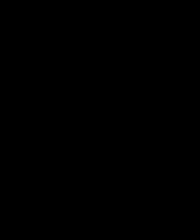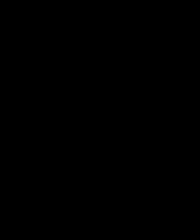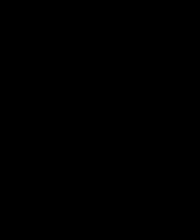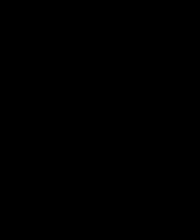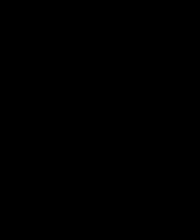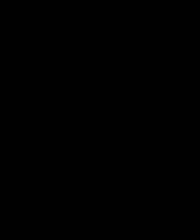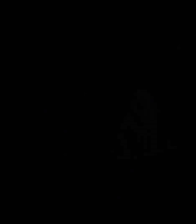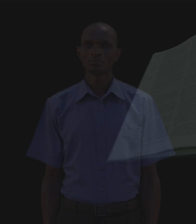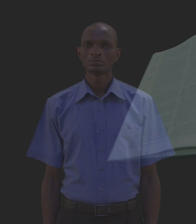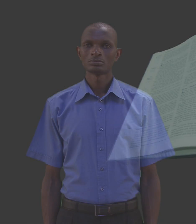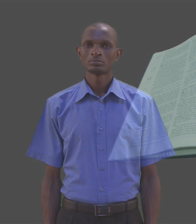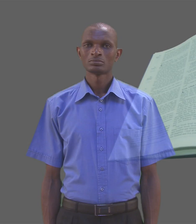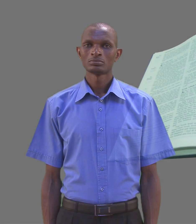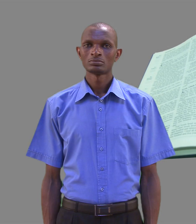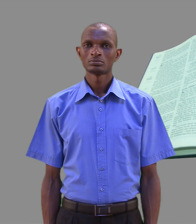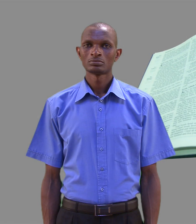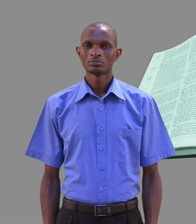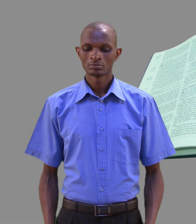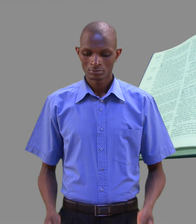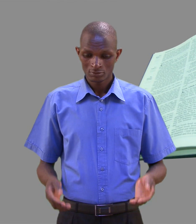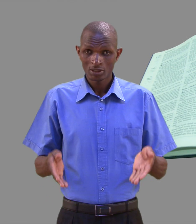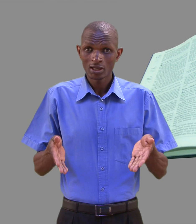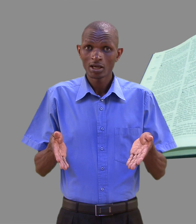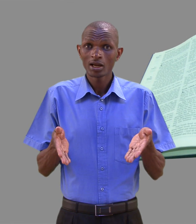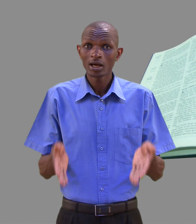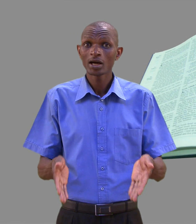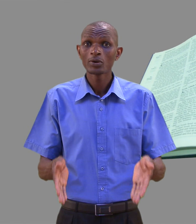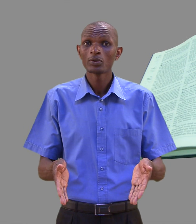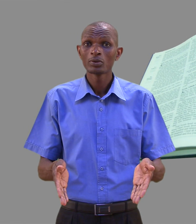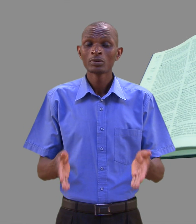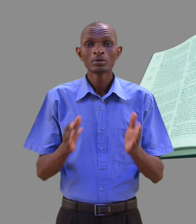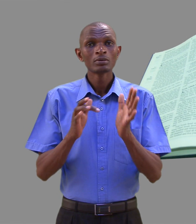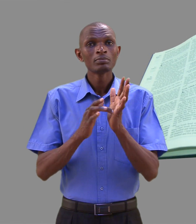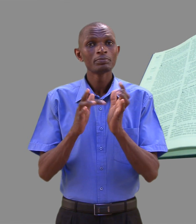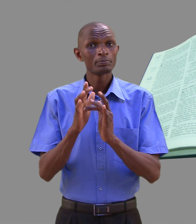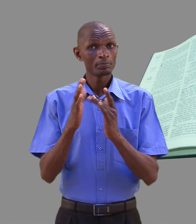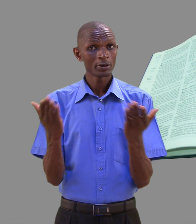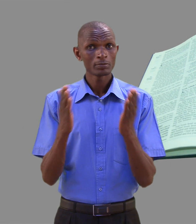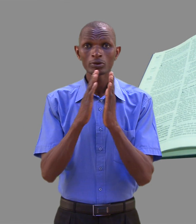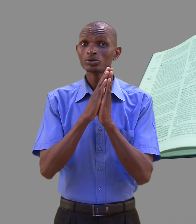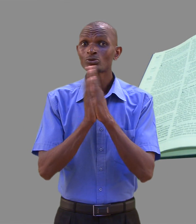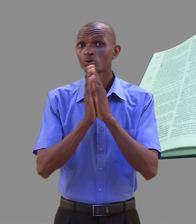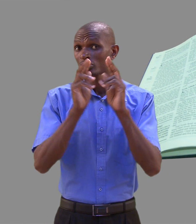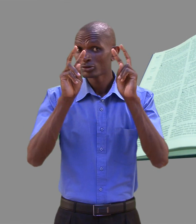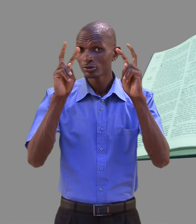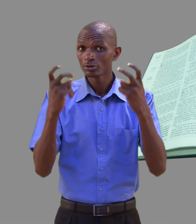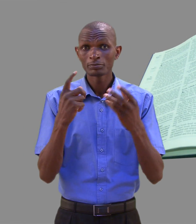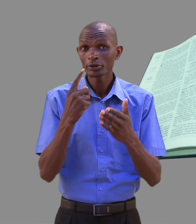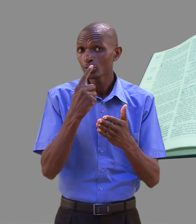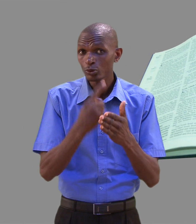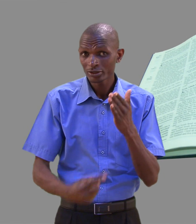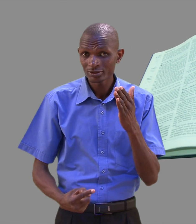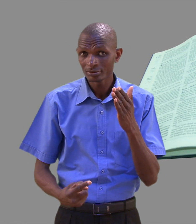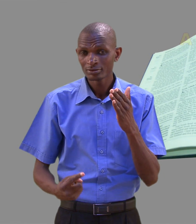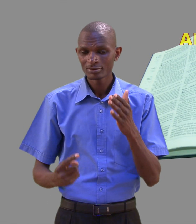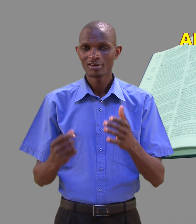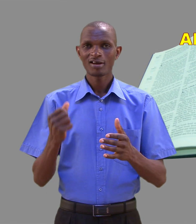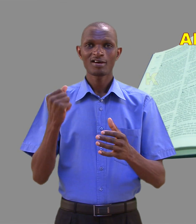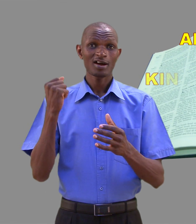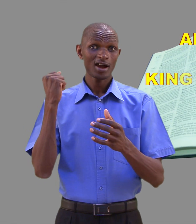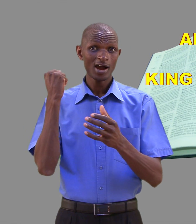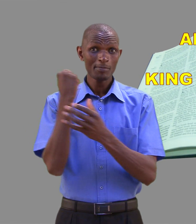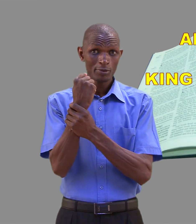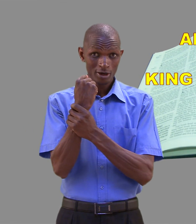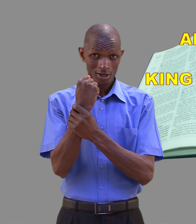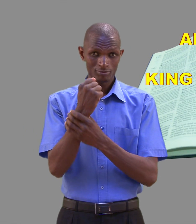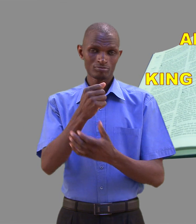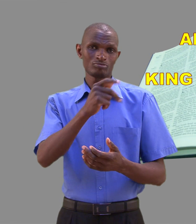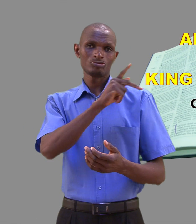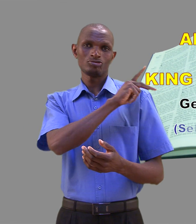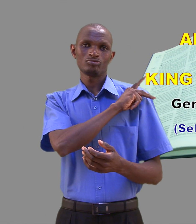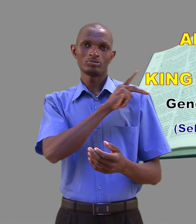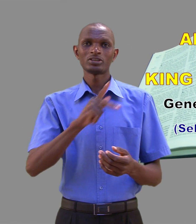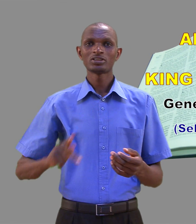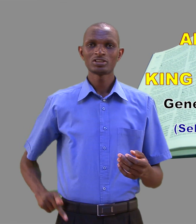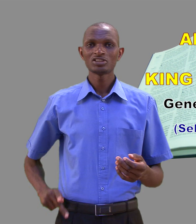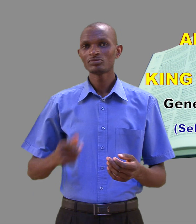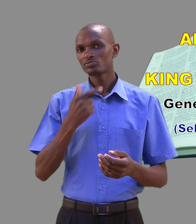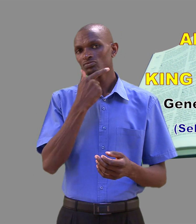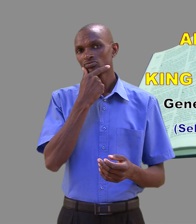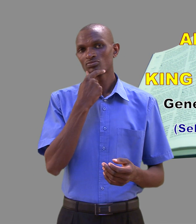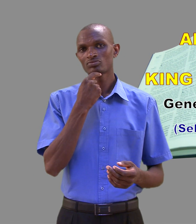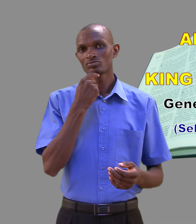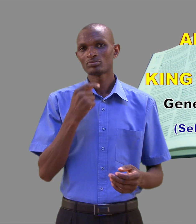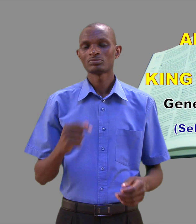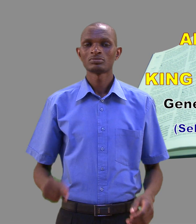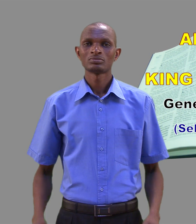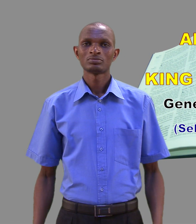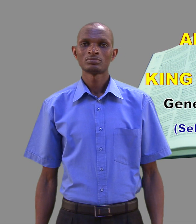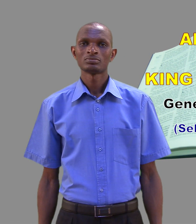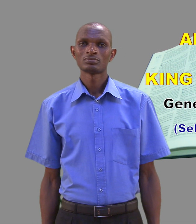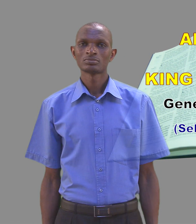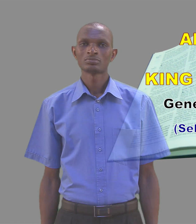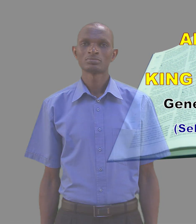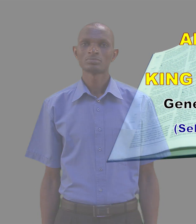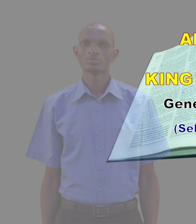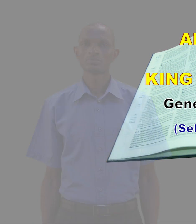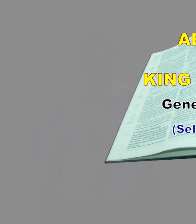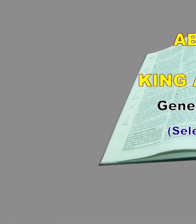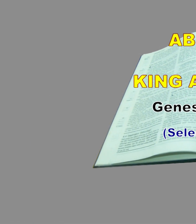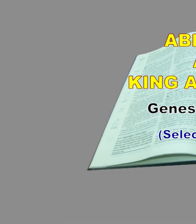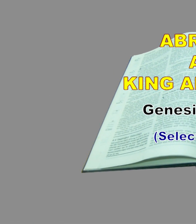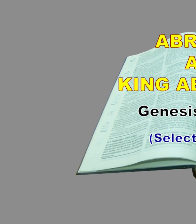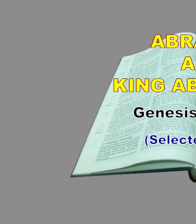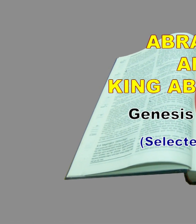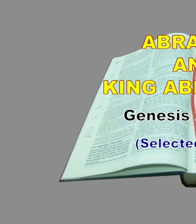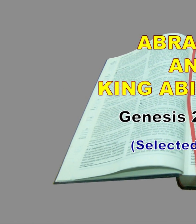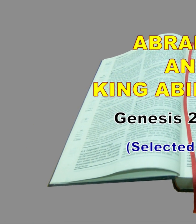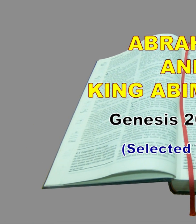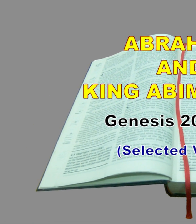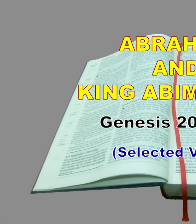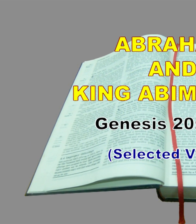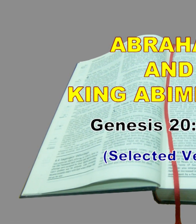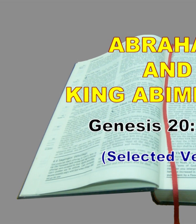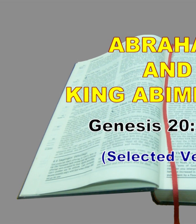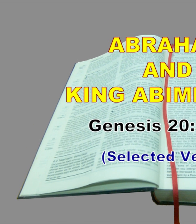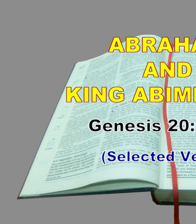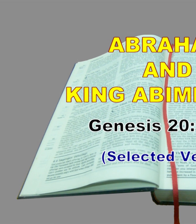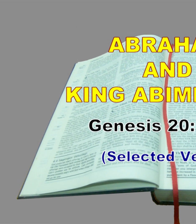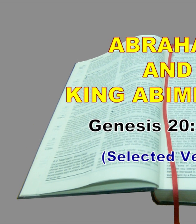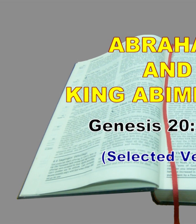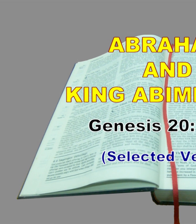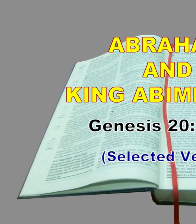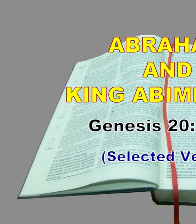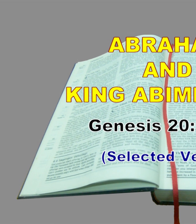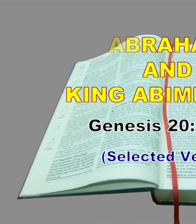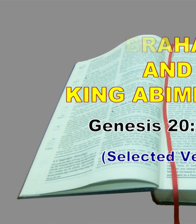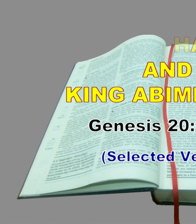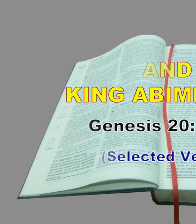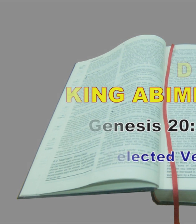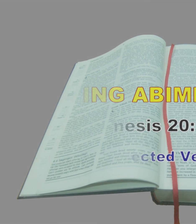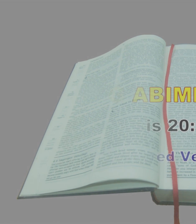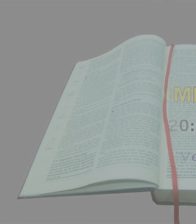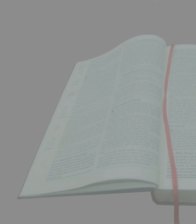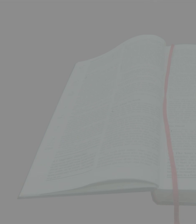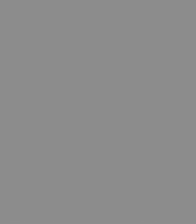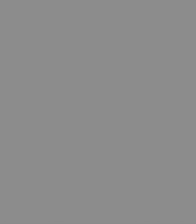Abraham, Sarah and king Abimelech